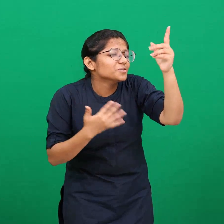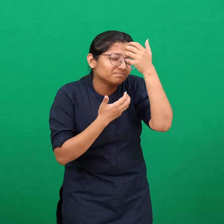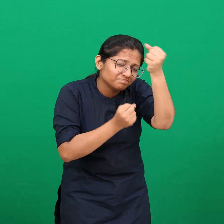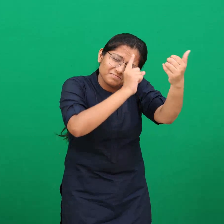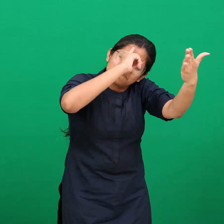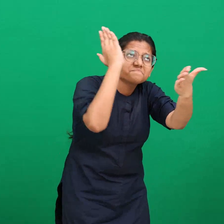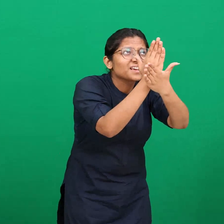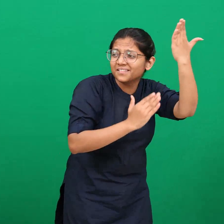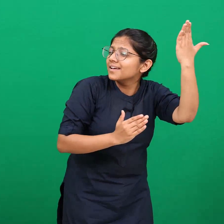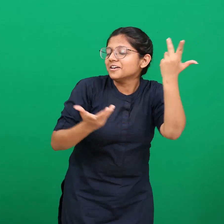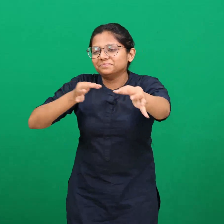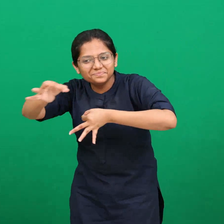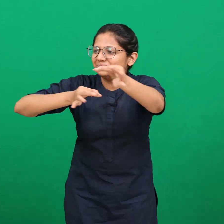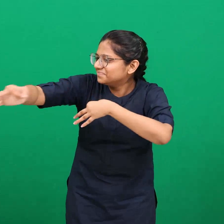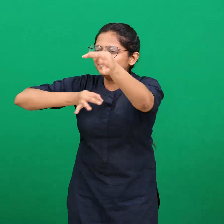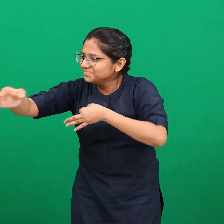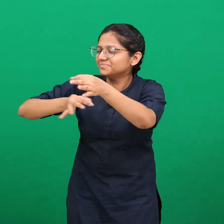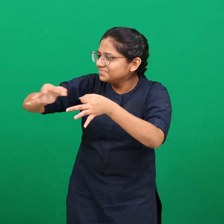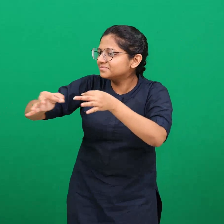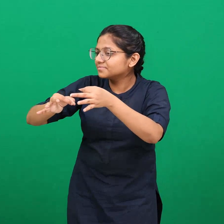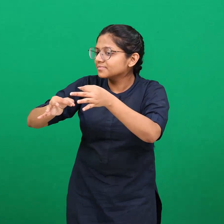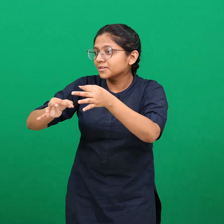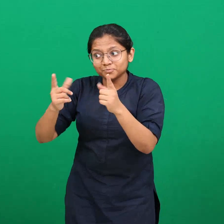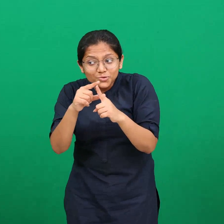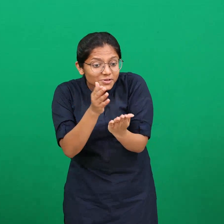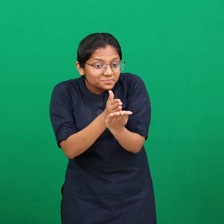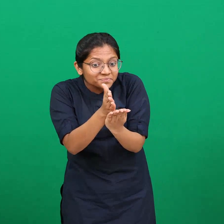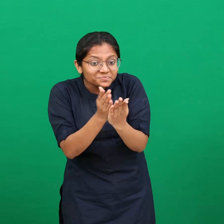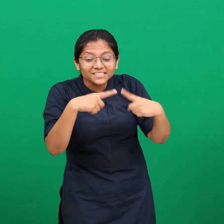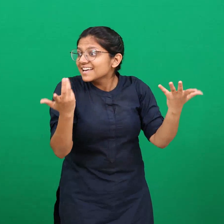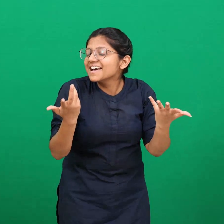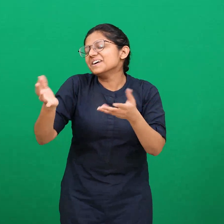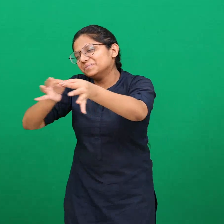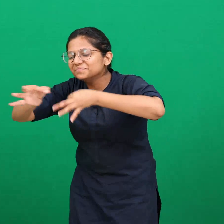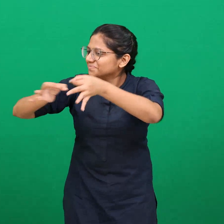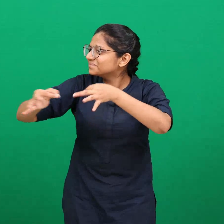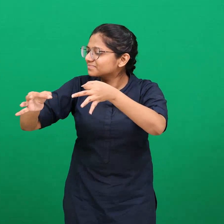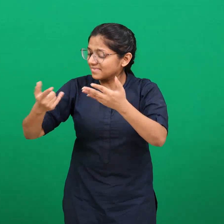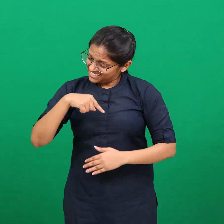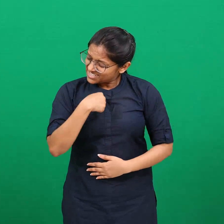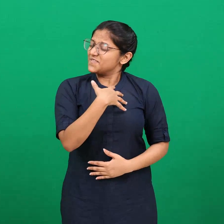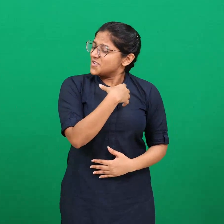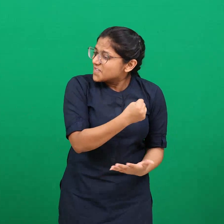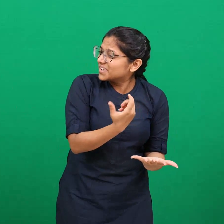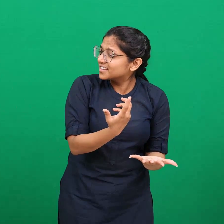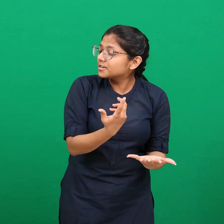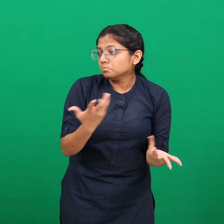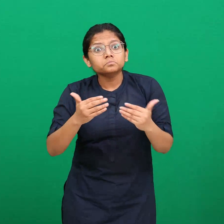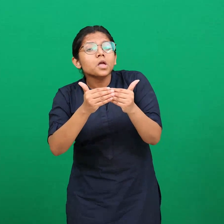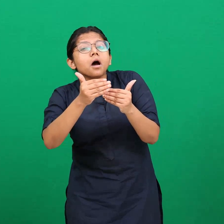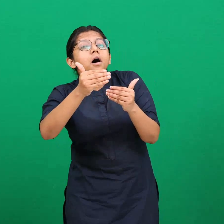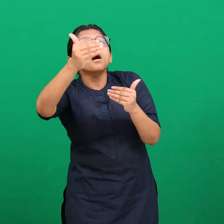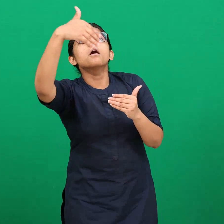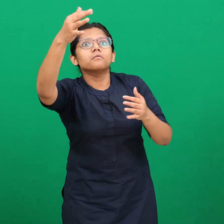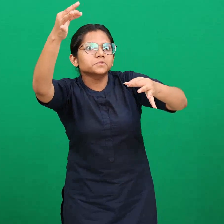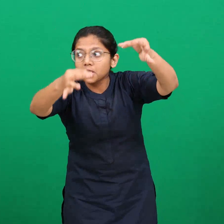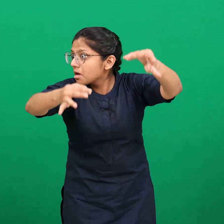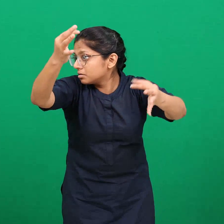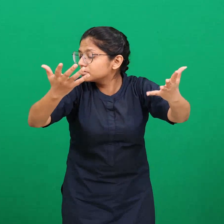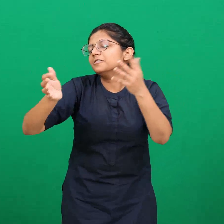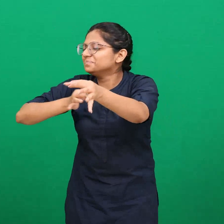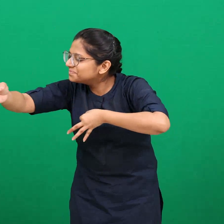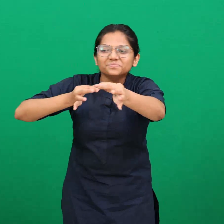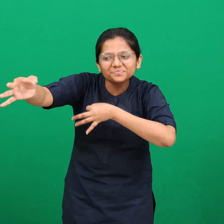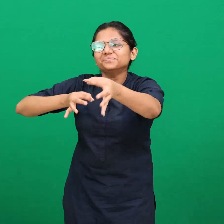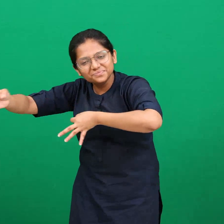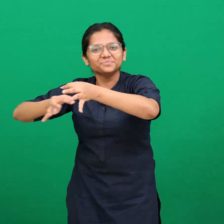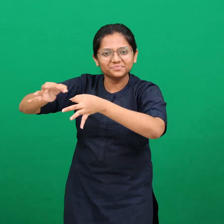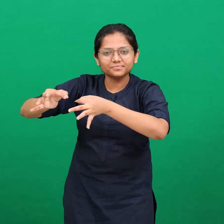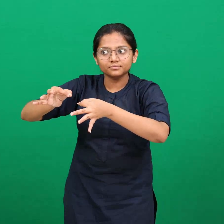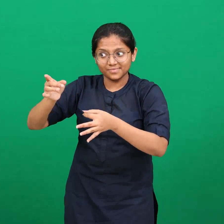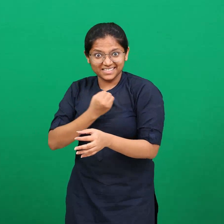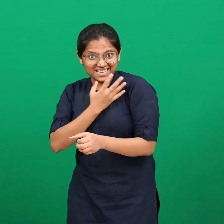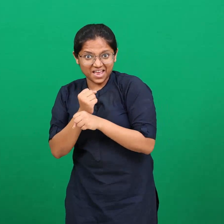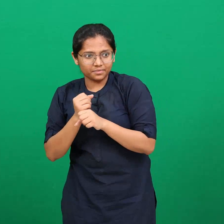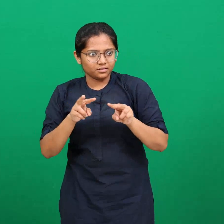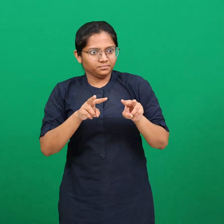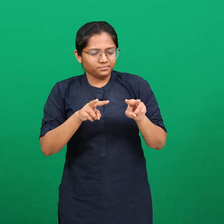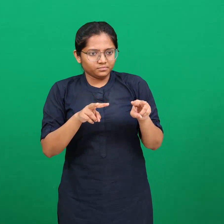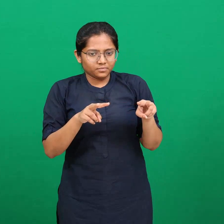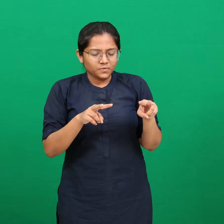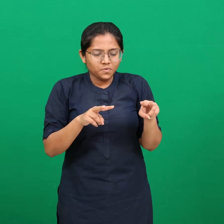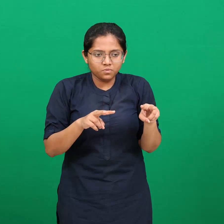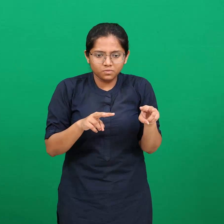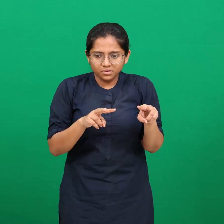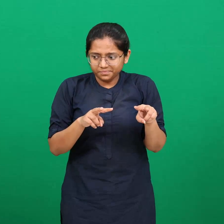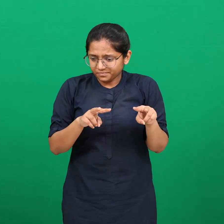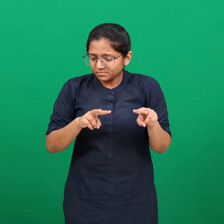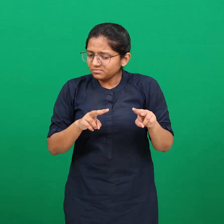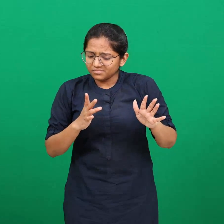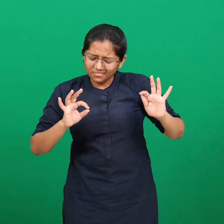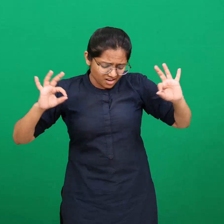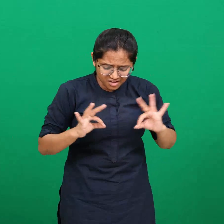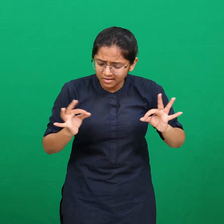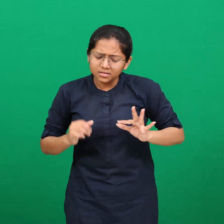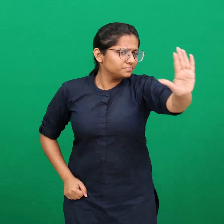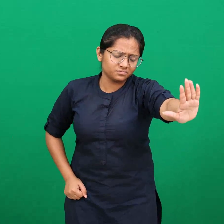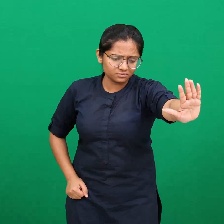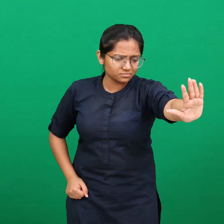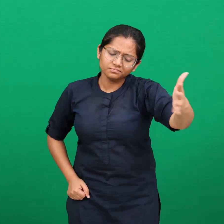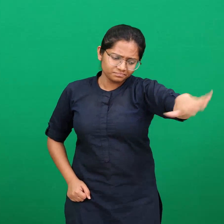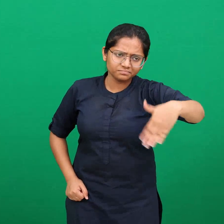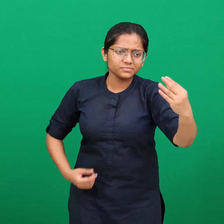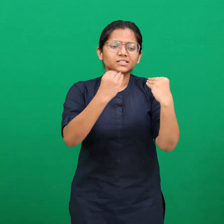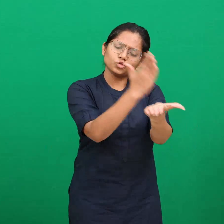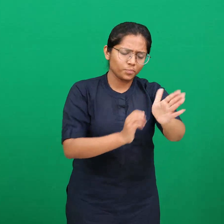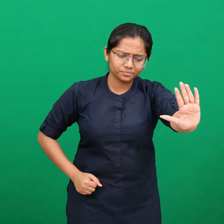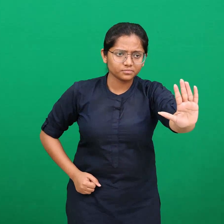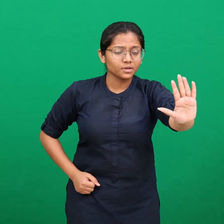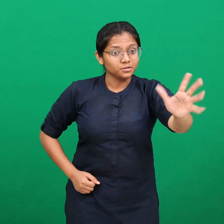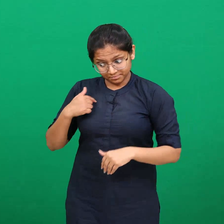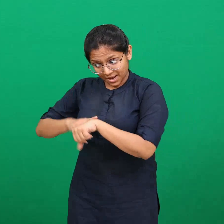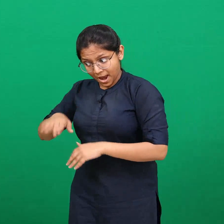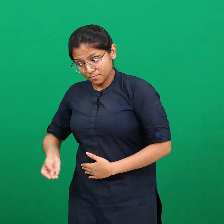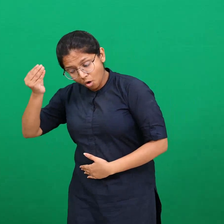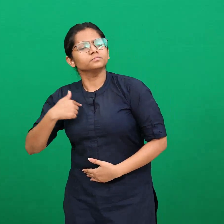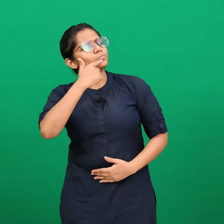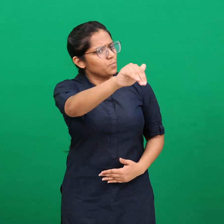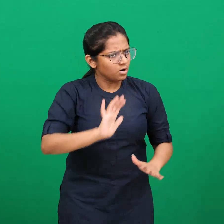As Paul expounded on righteousness, self-control, and the coming judgment, Felix became frightened and said, "You may go for now.